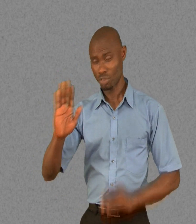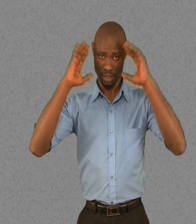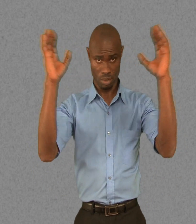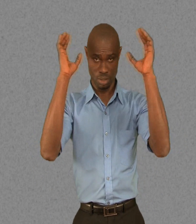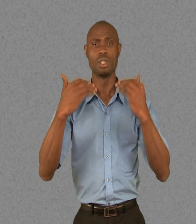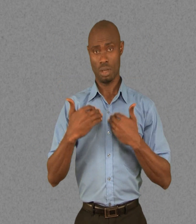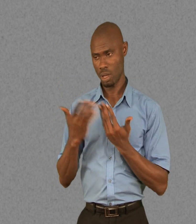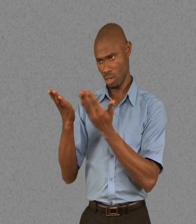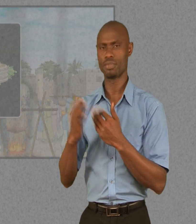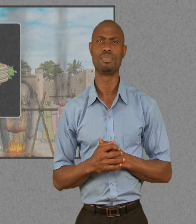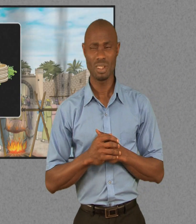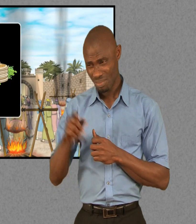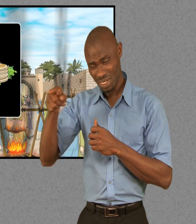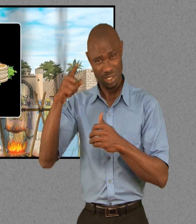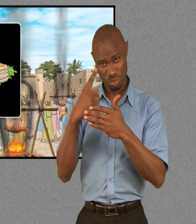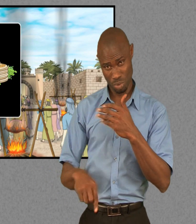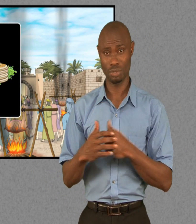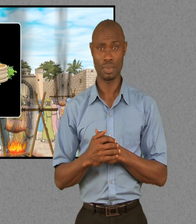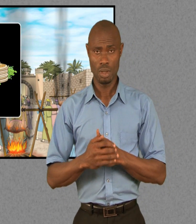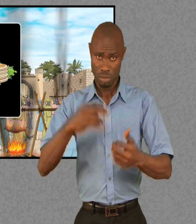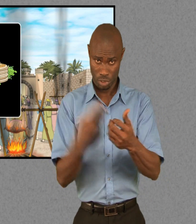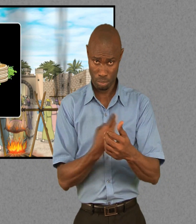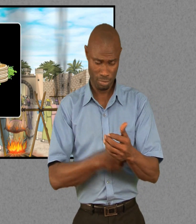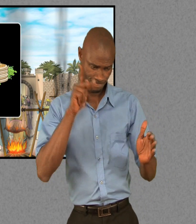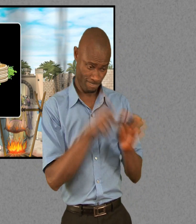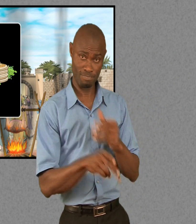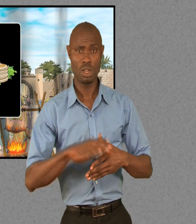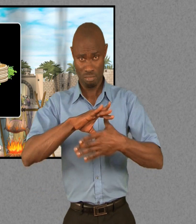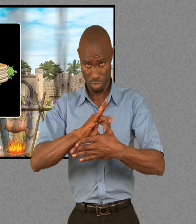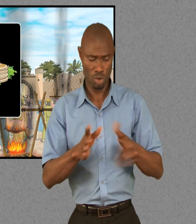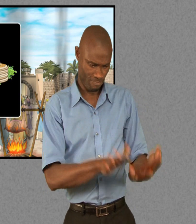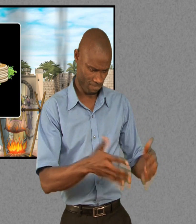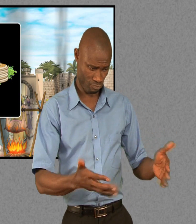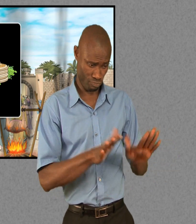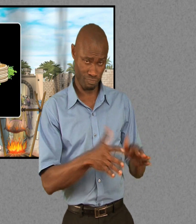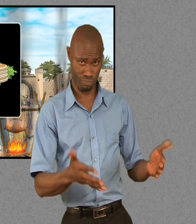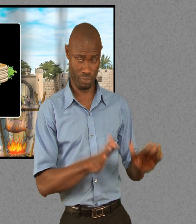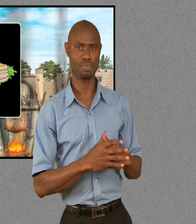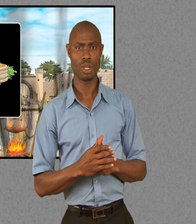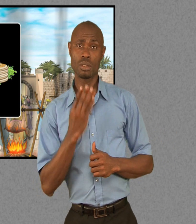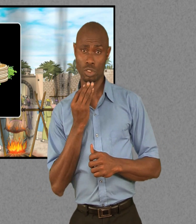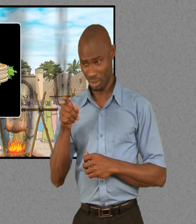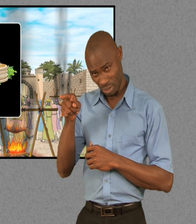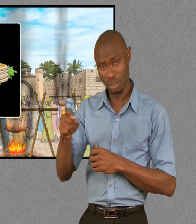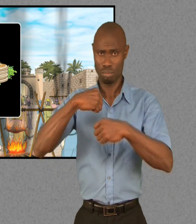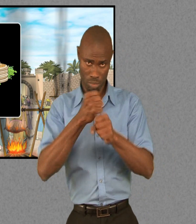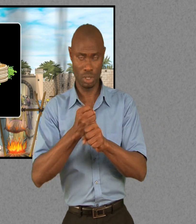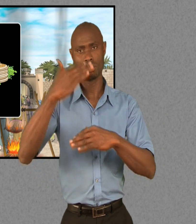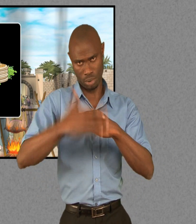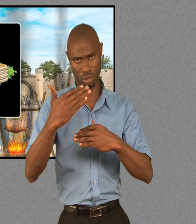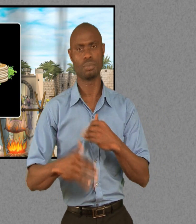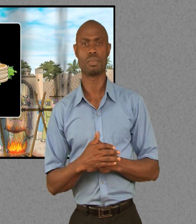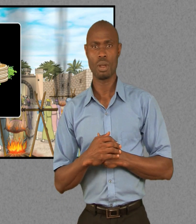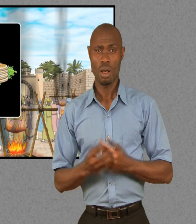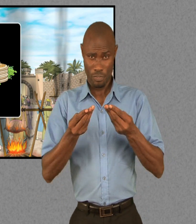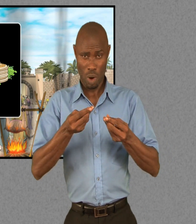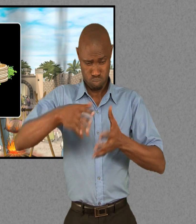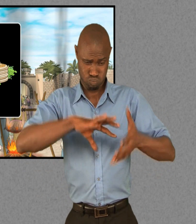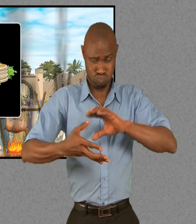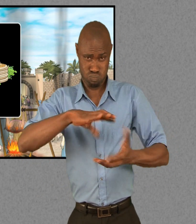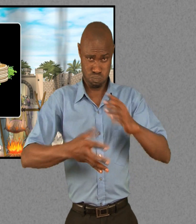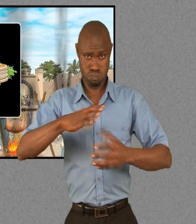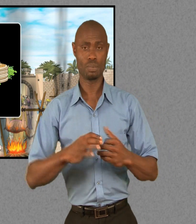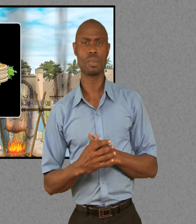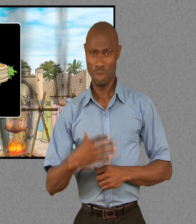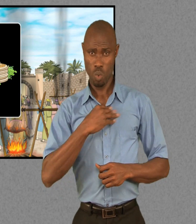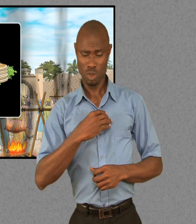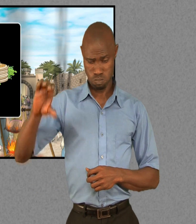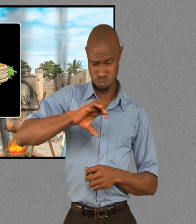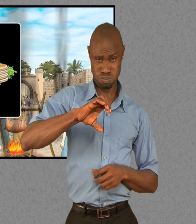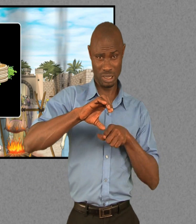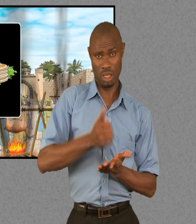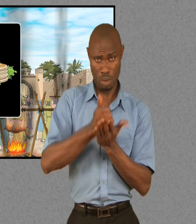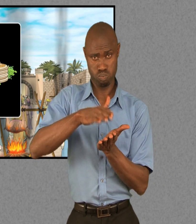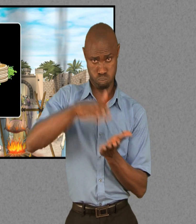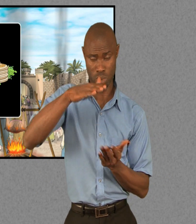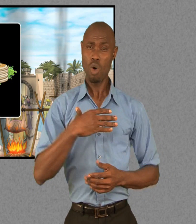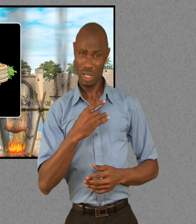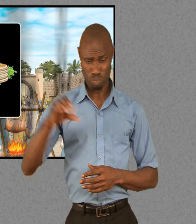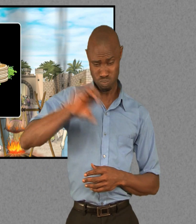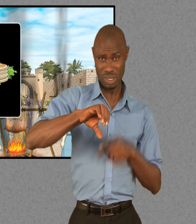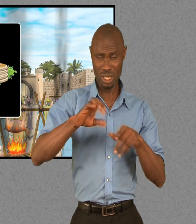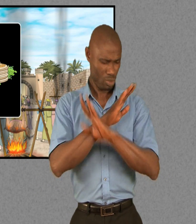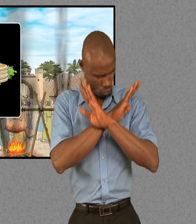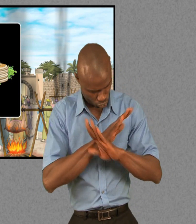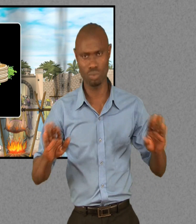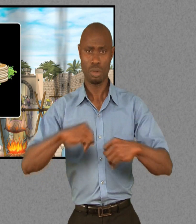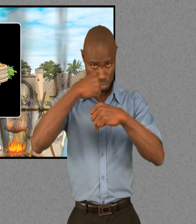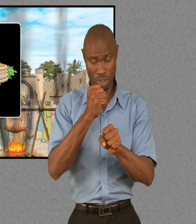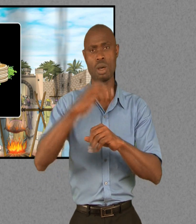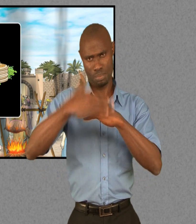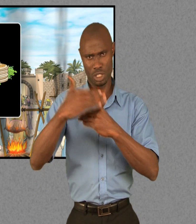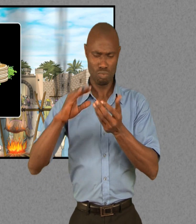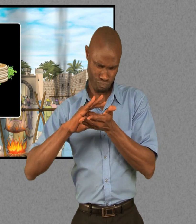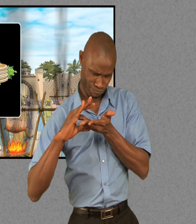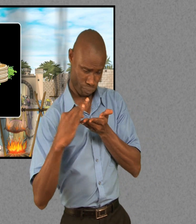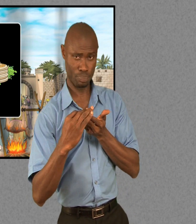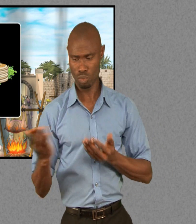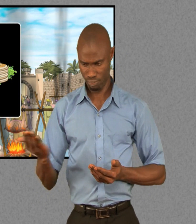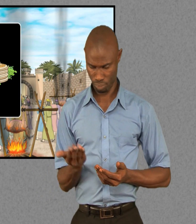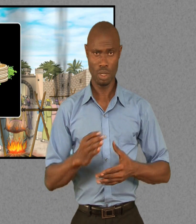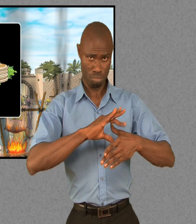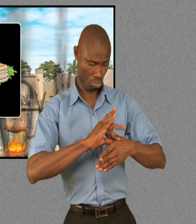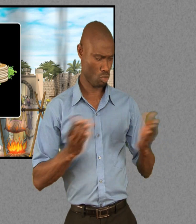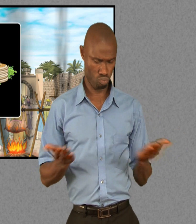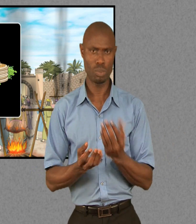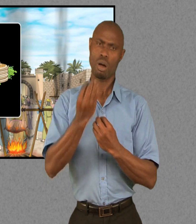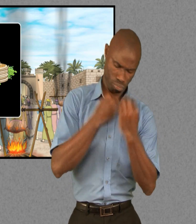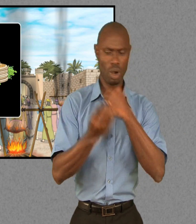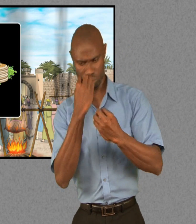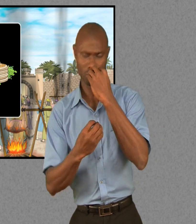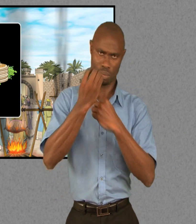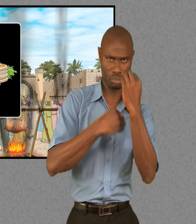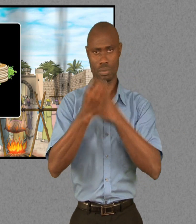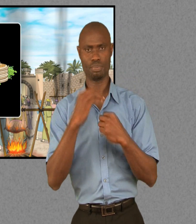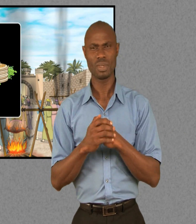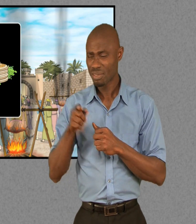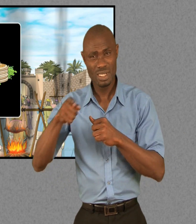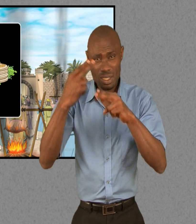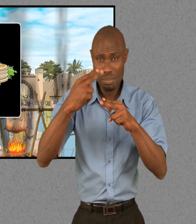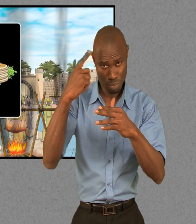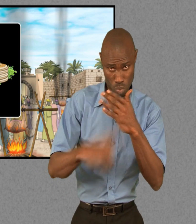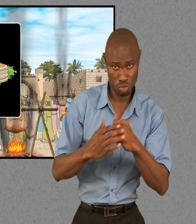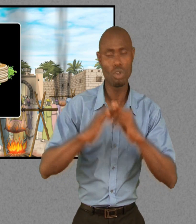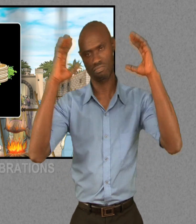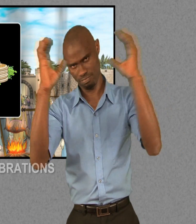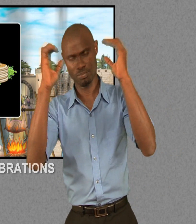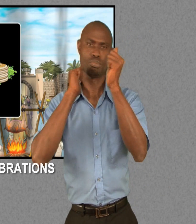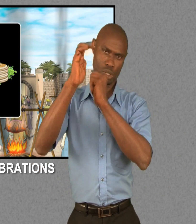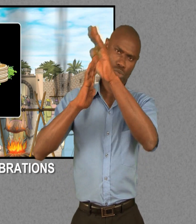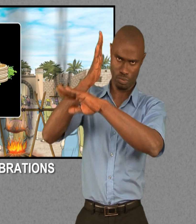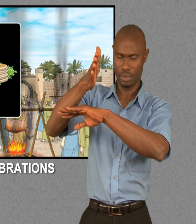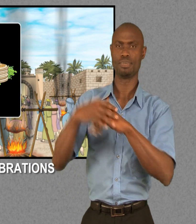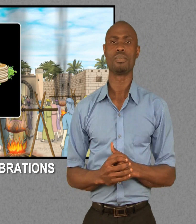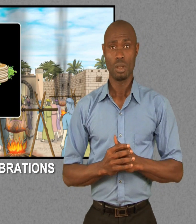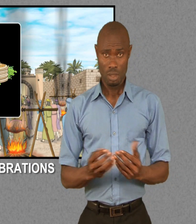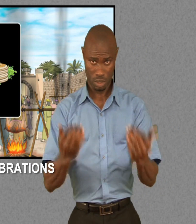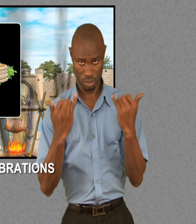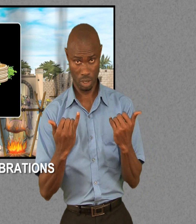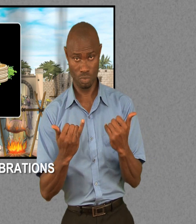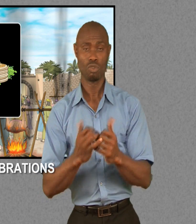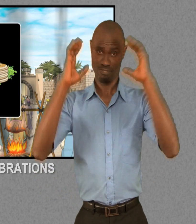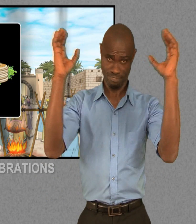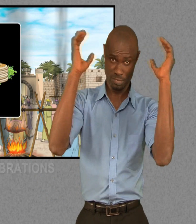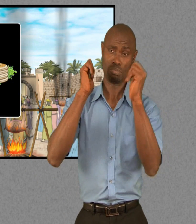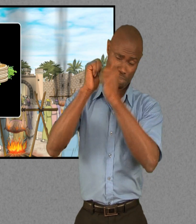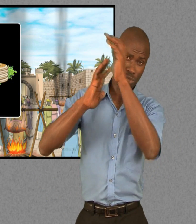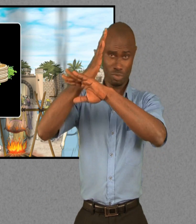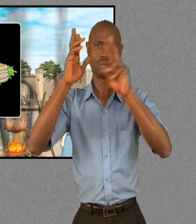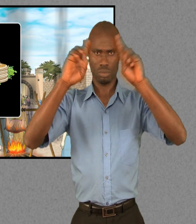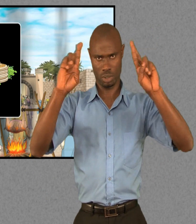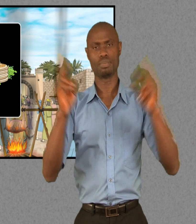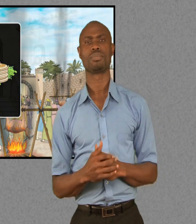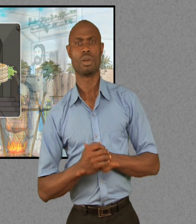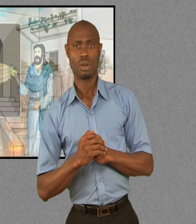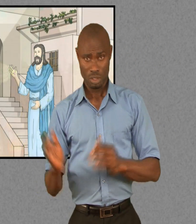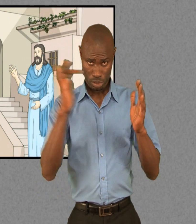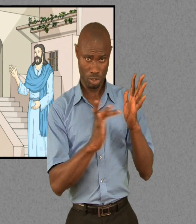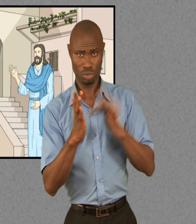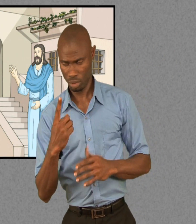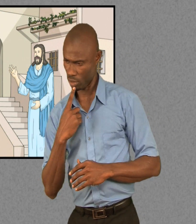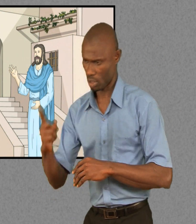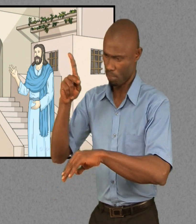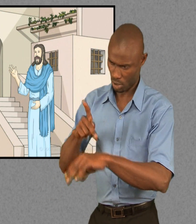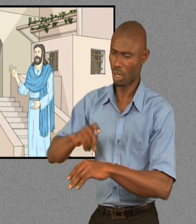Then came the day of Unleavened Bread on which the Passover lamb was to be sacrificed.